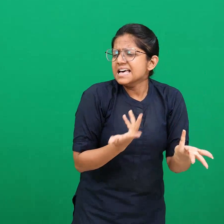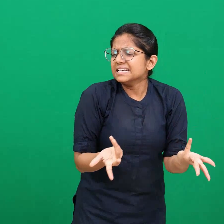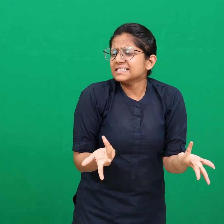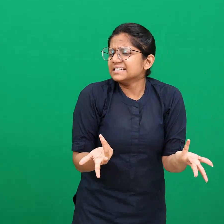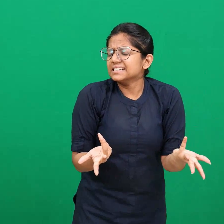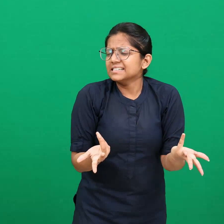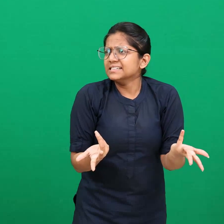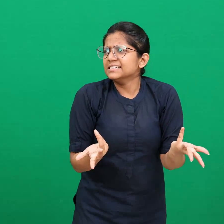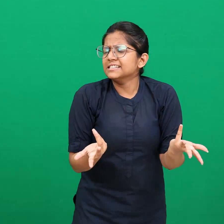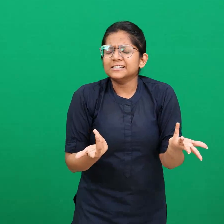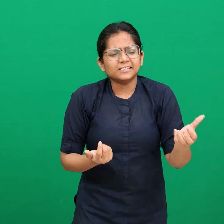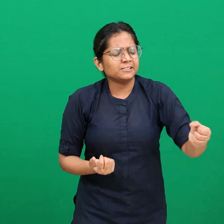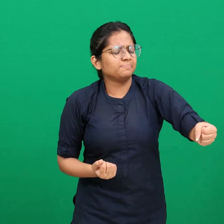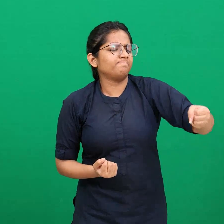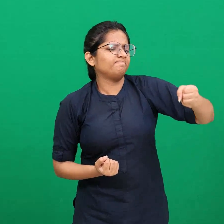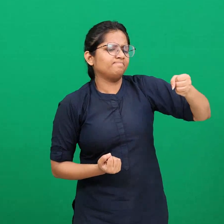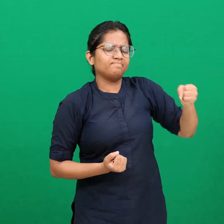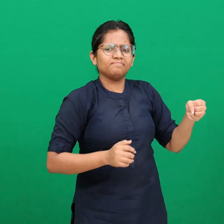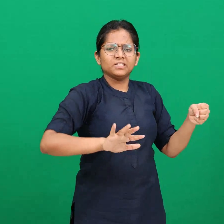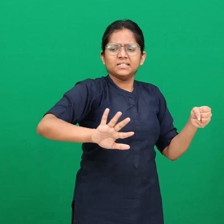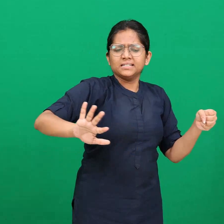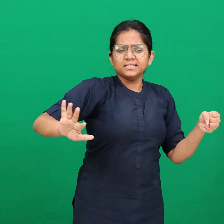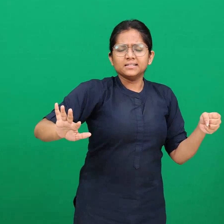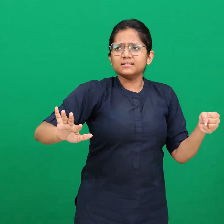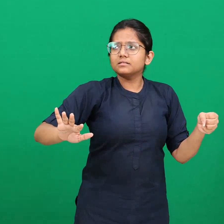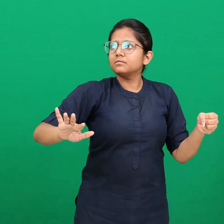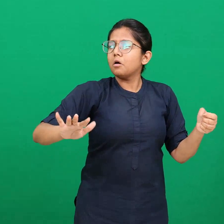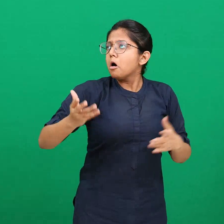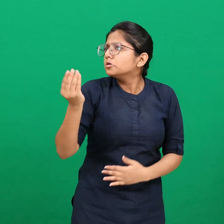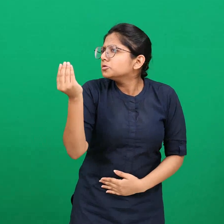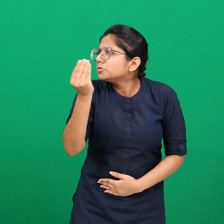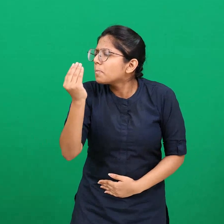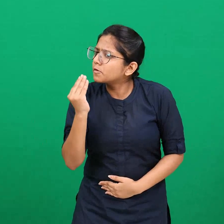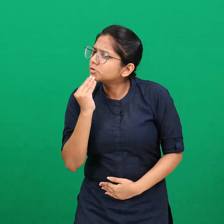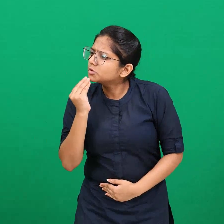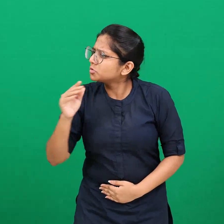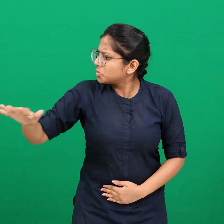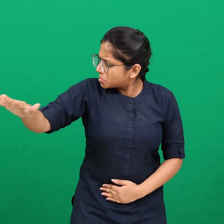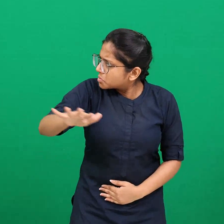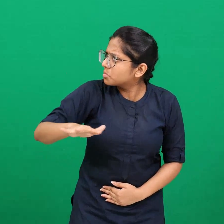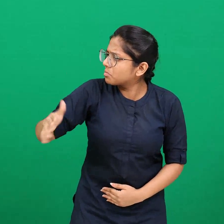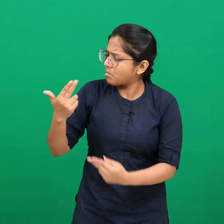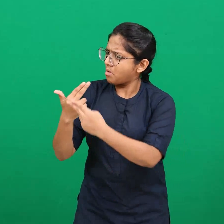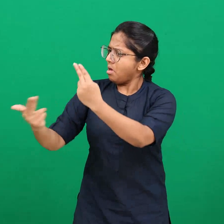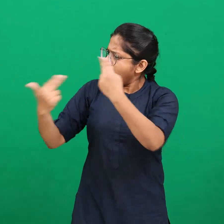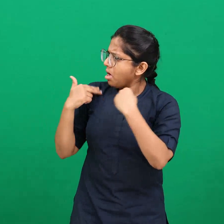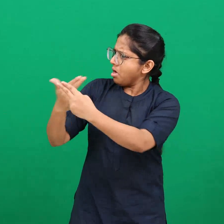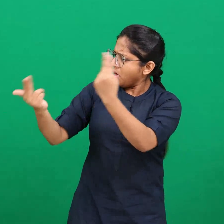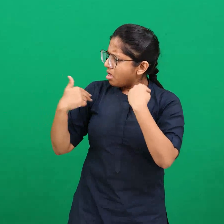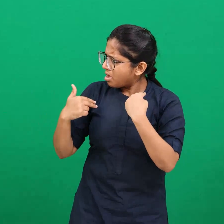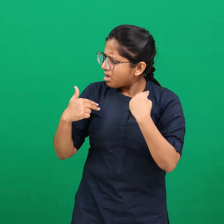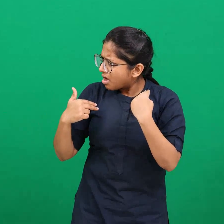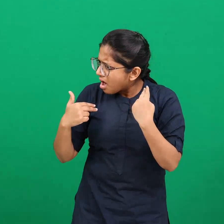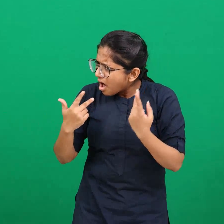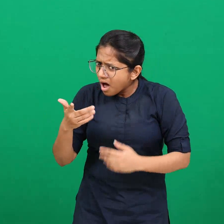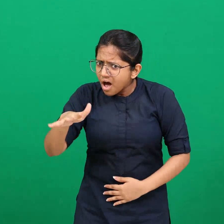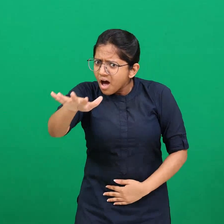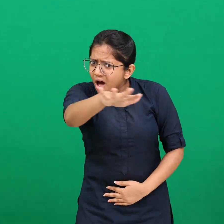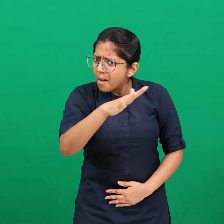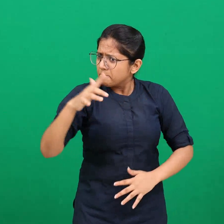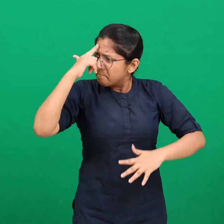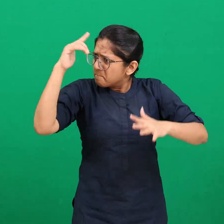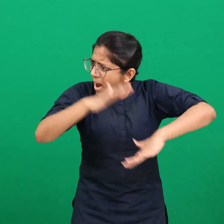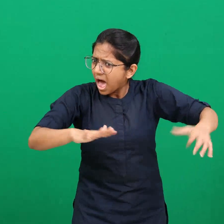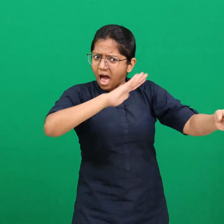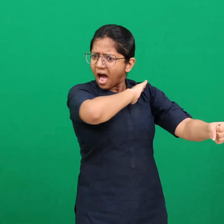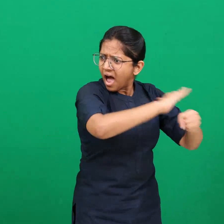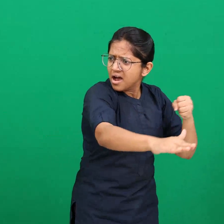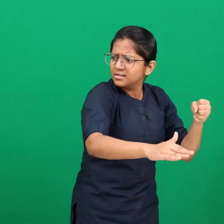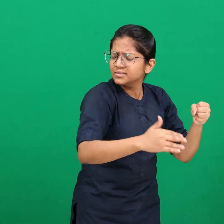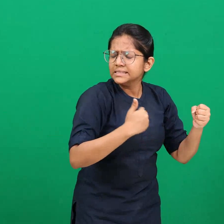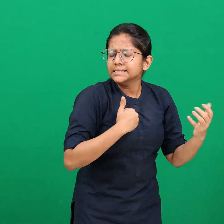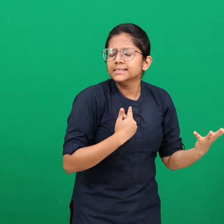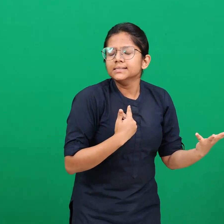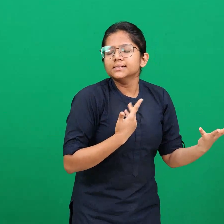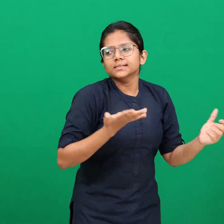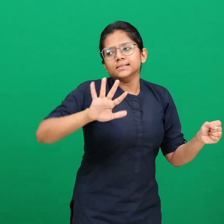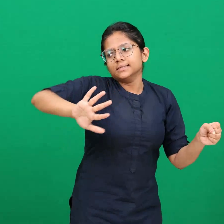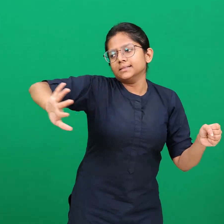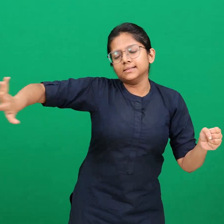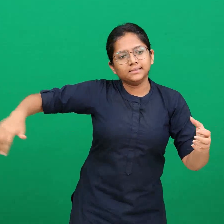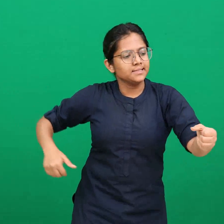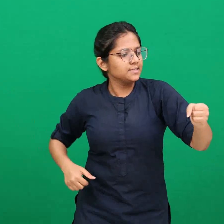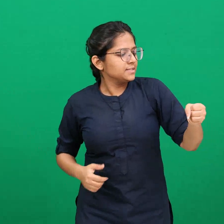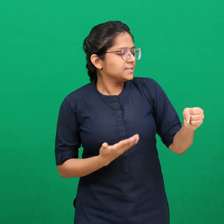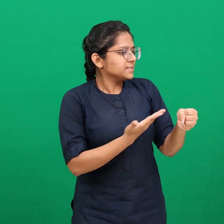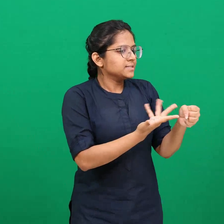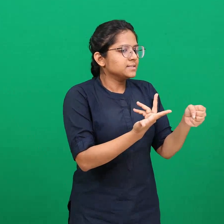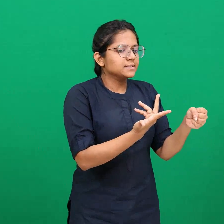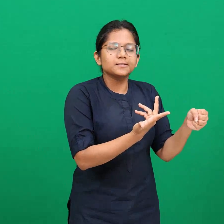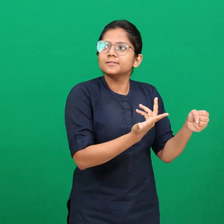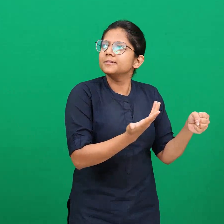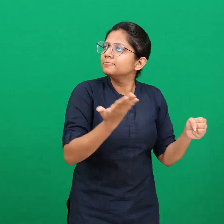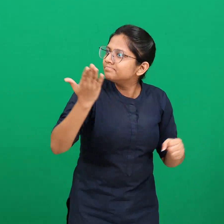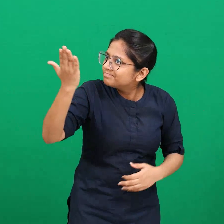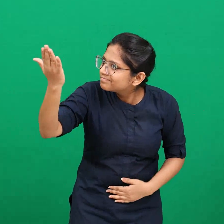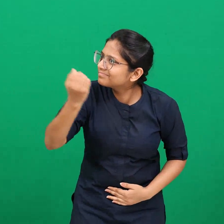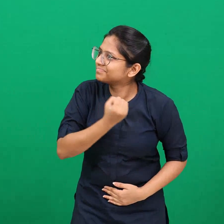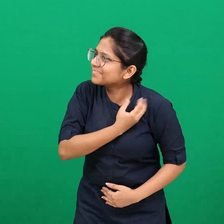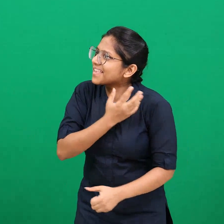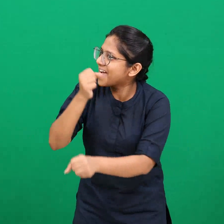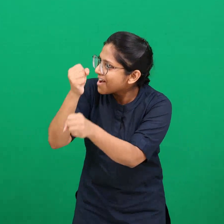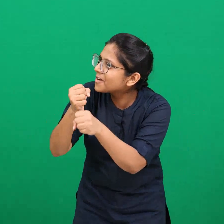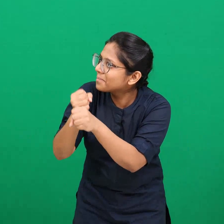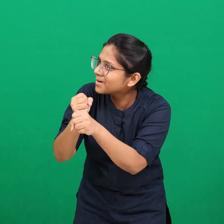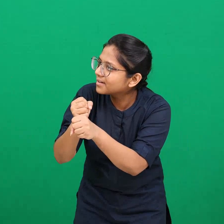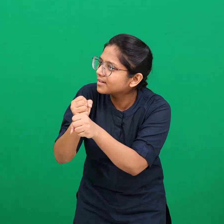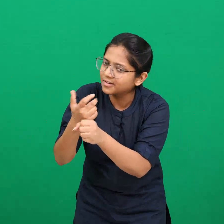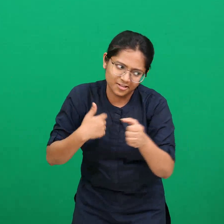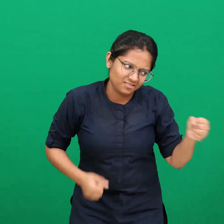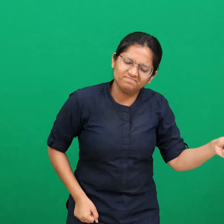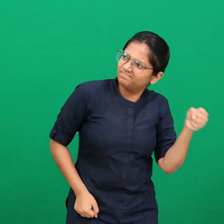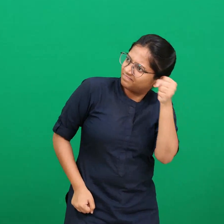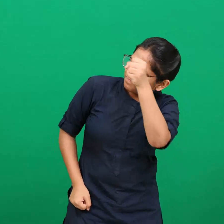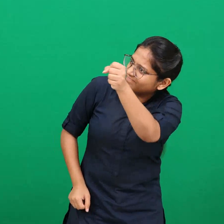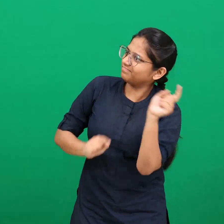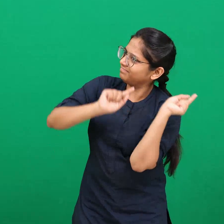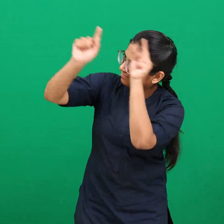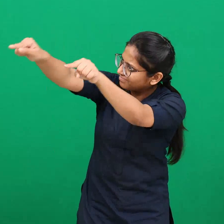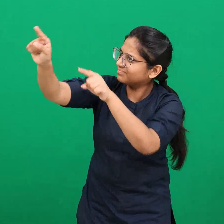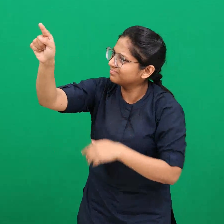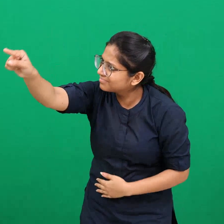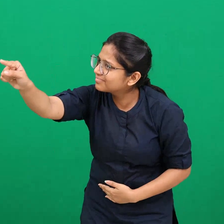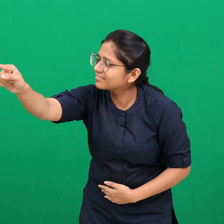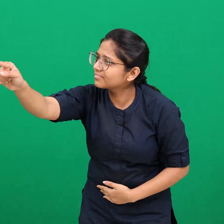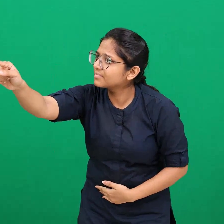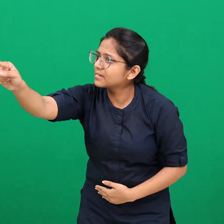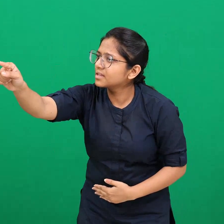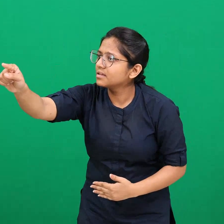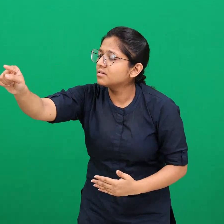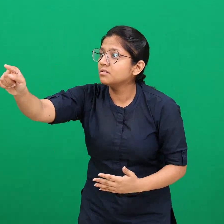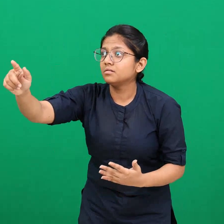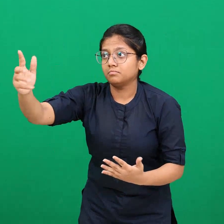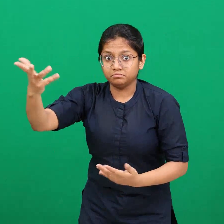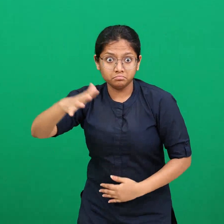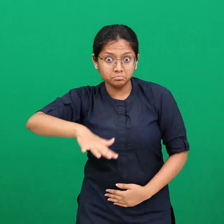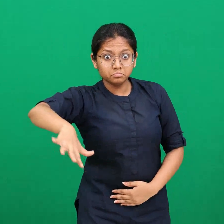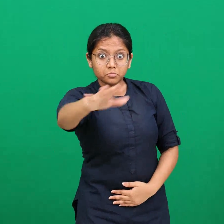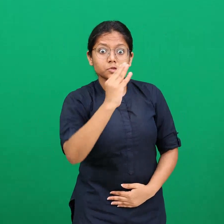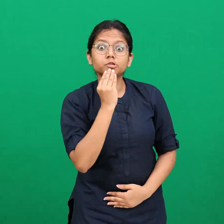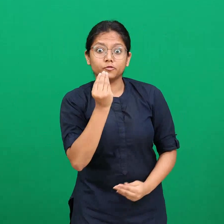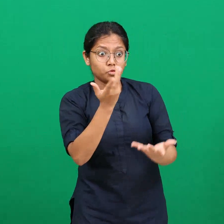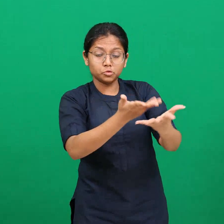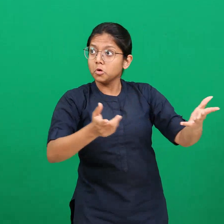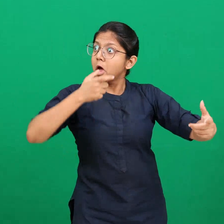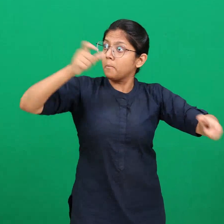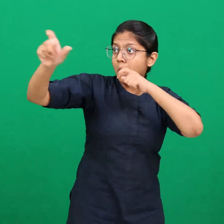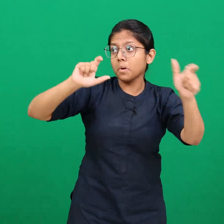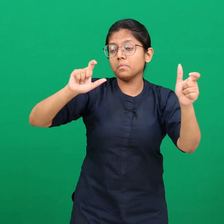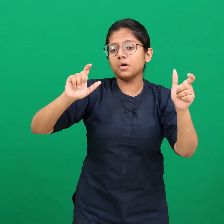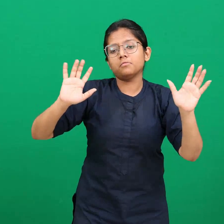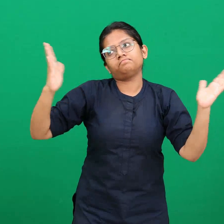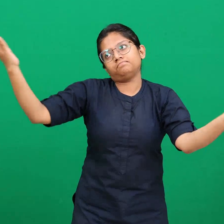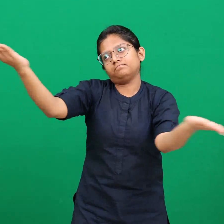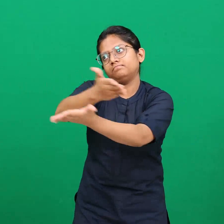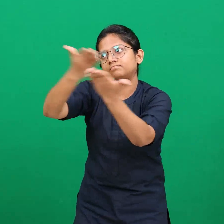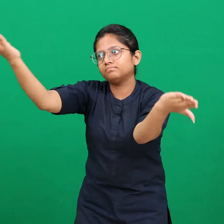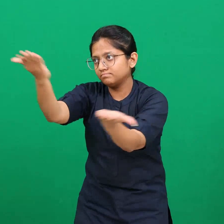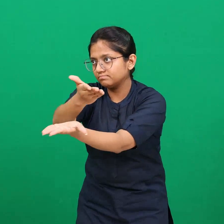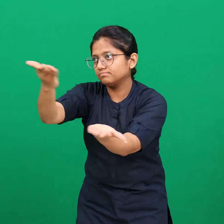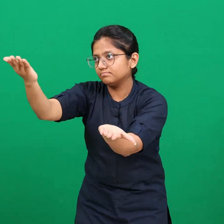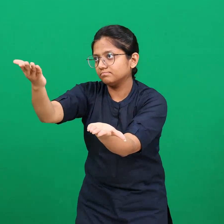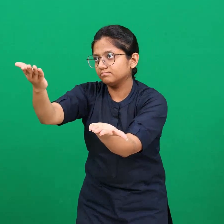When I was informed that there was a plot against the man, I sent him to you at once.